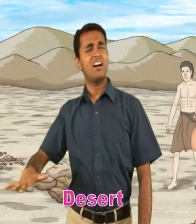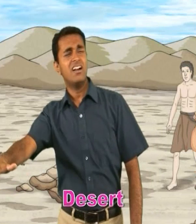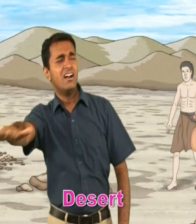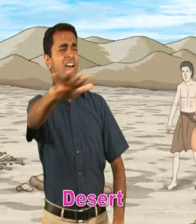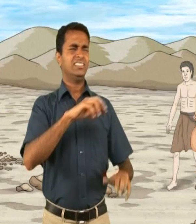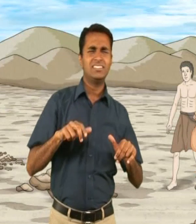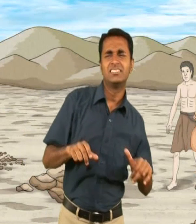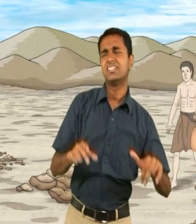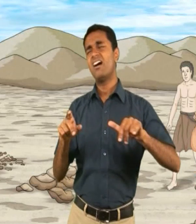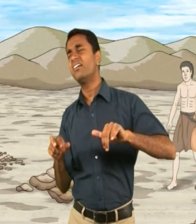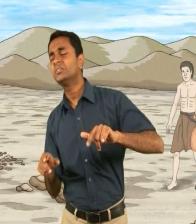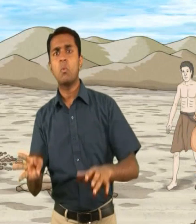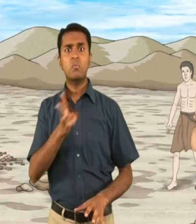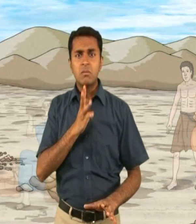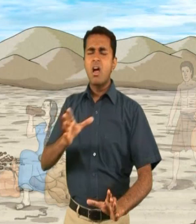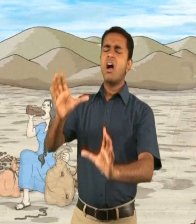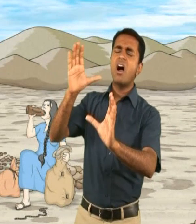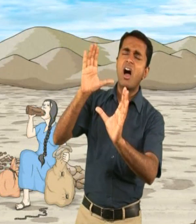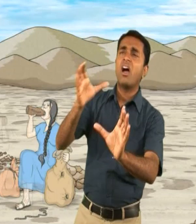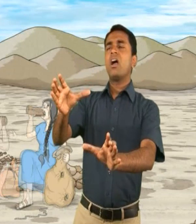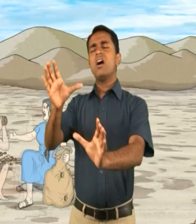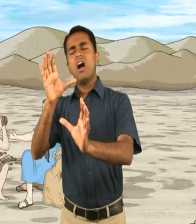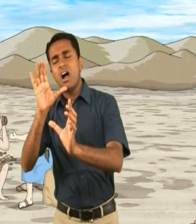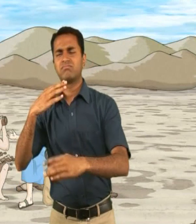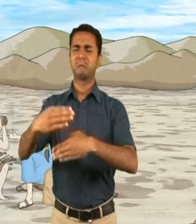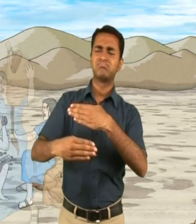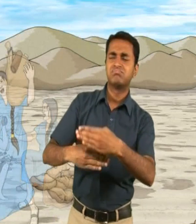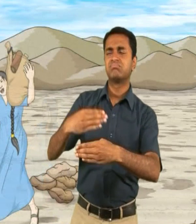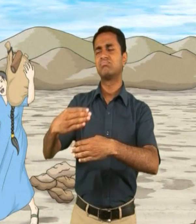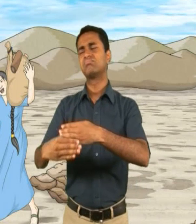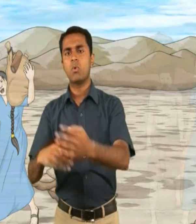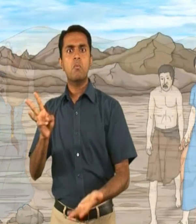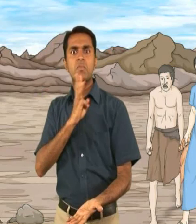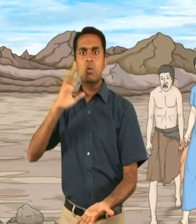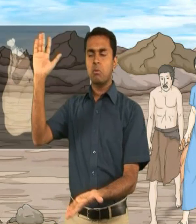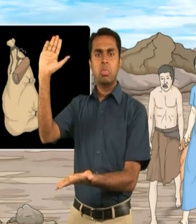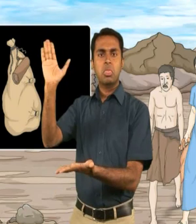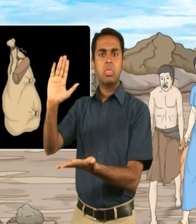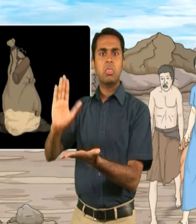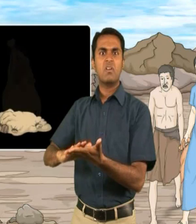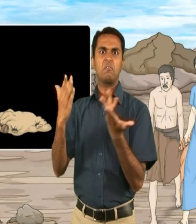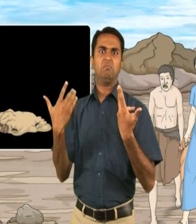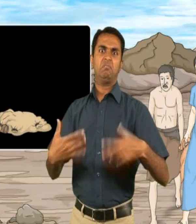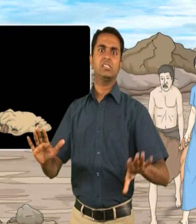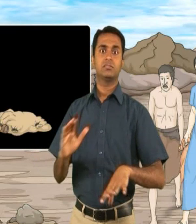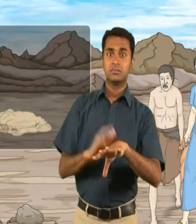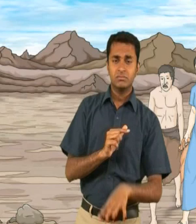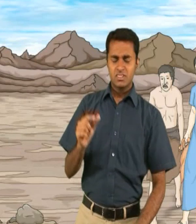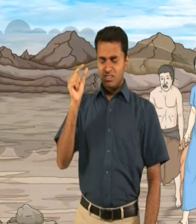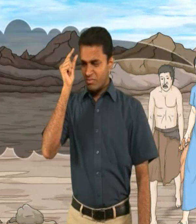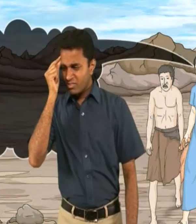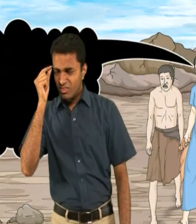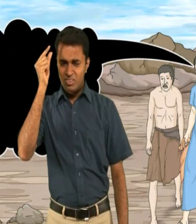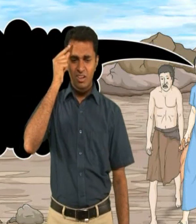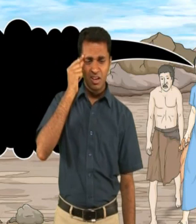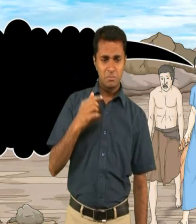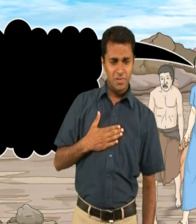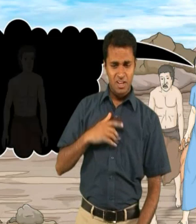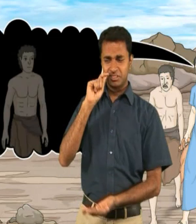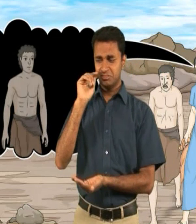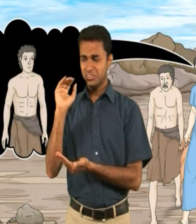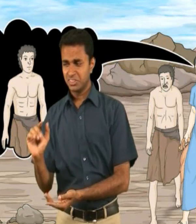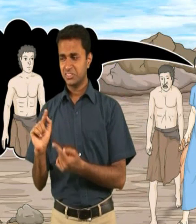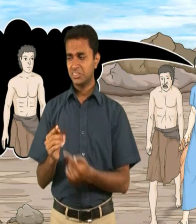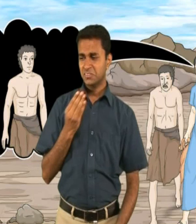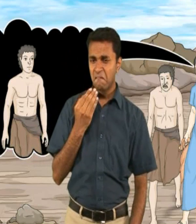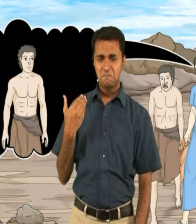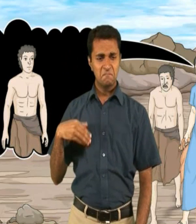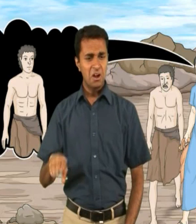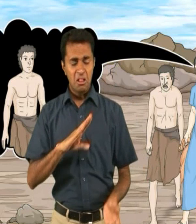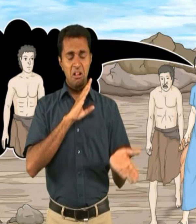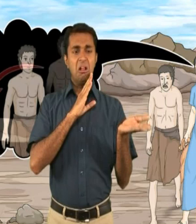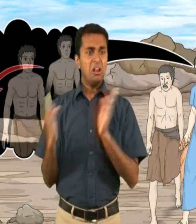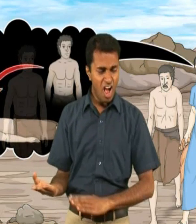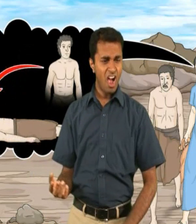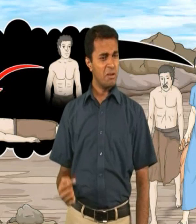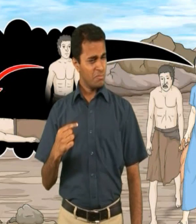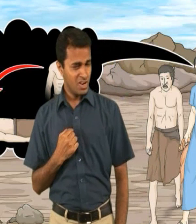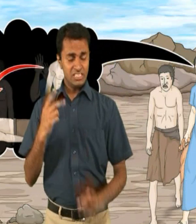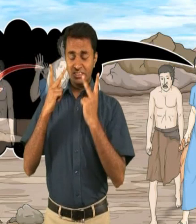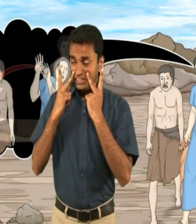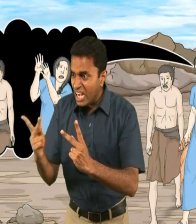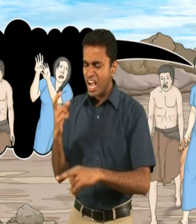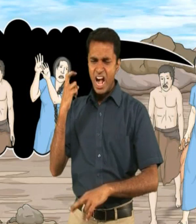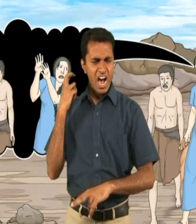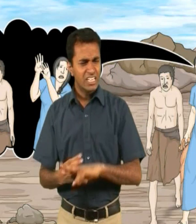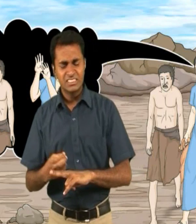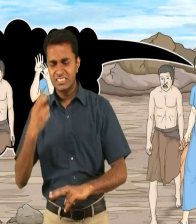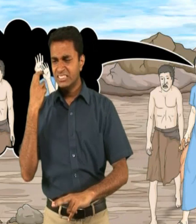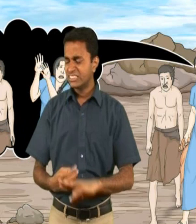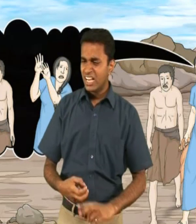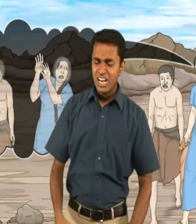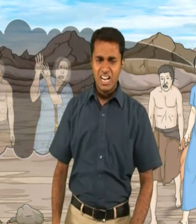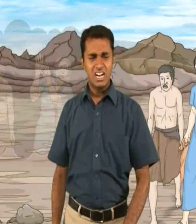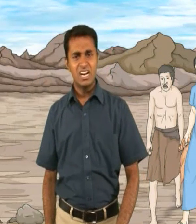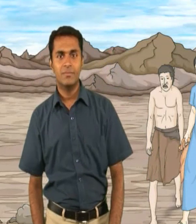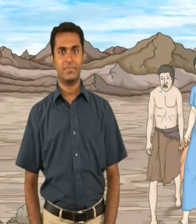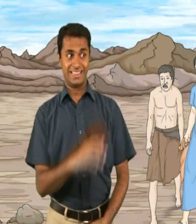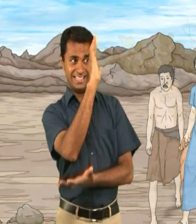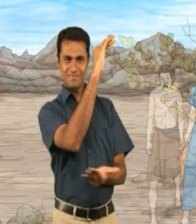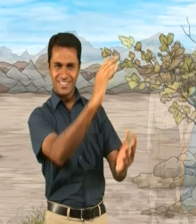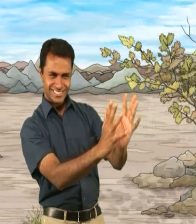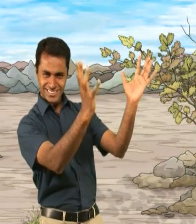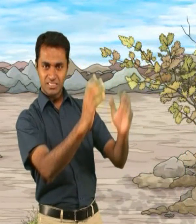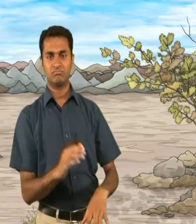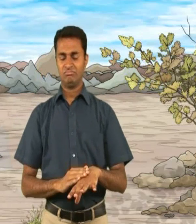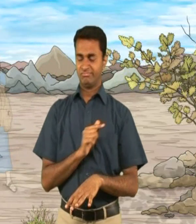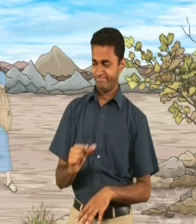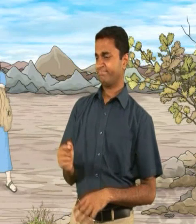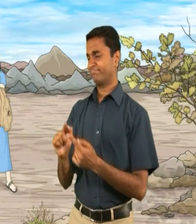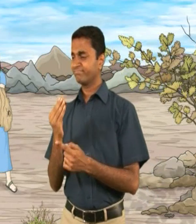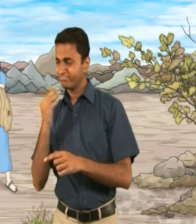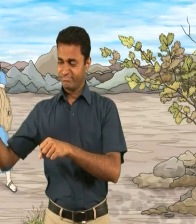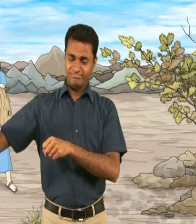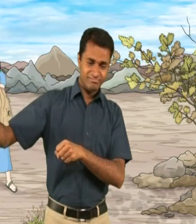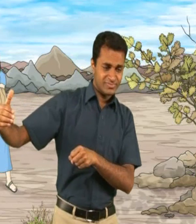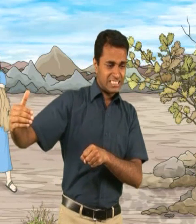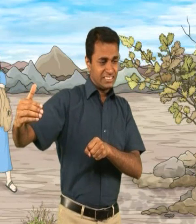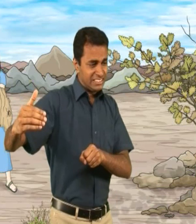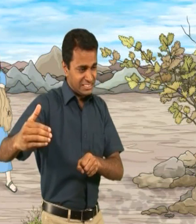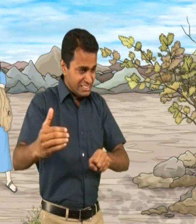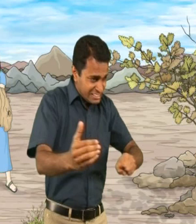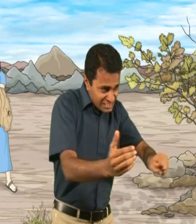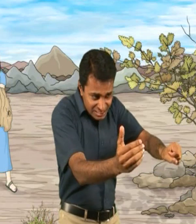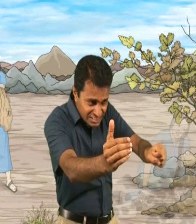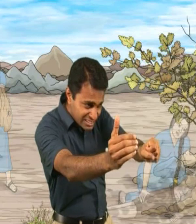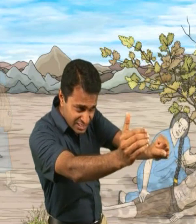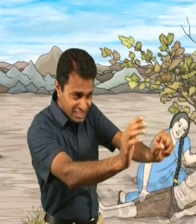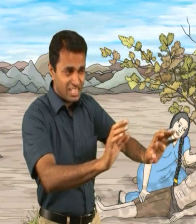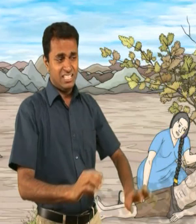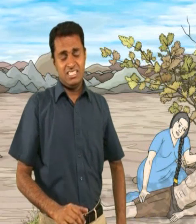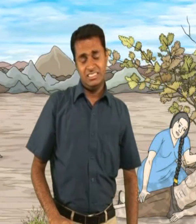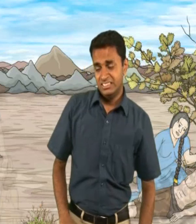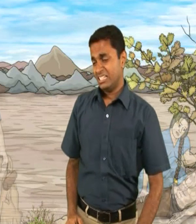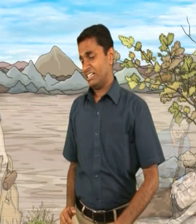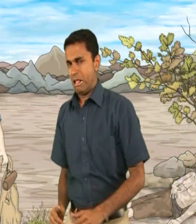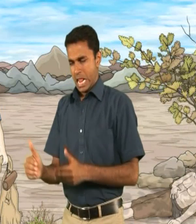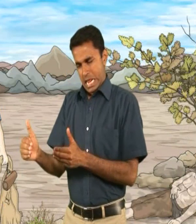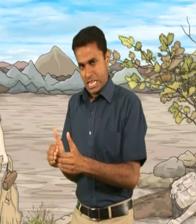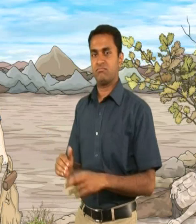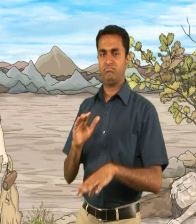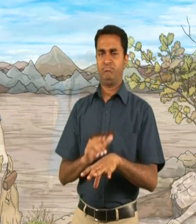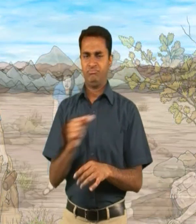When the water in the skin was gone, she left the boy under one of the bushes.